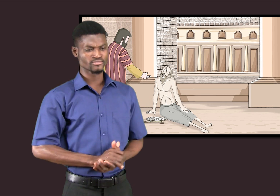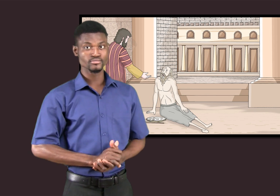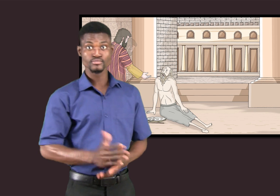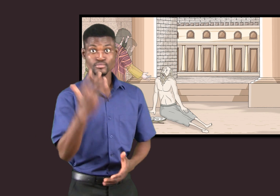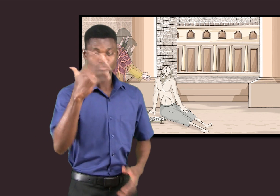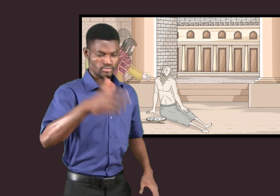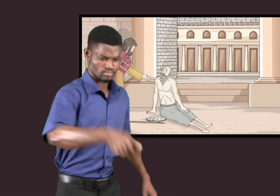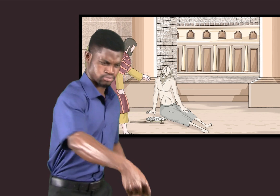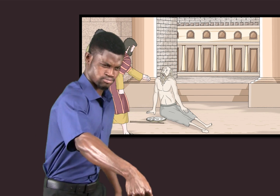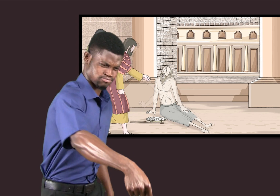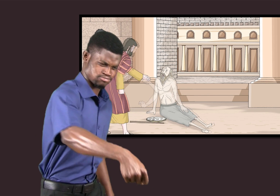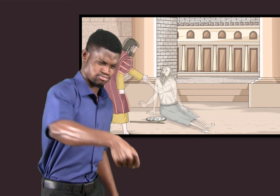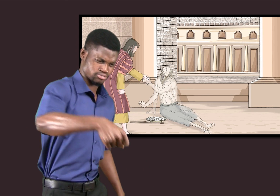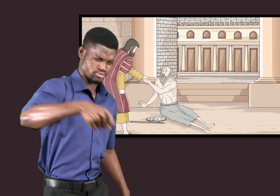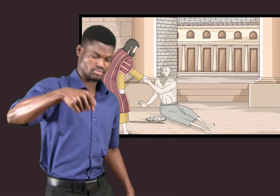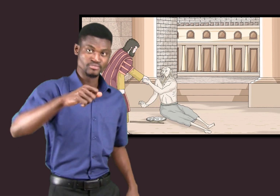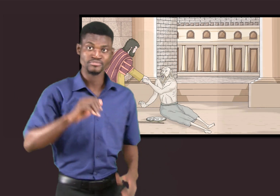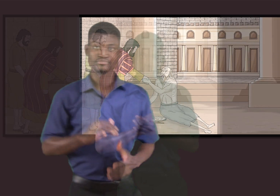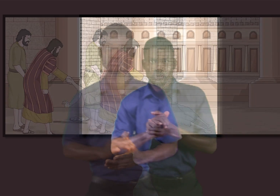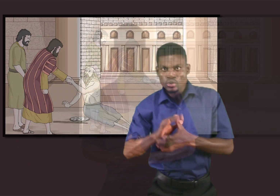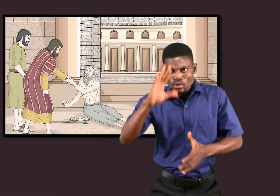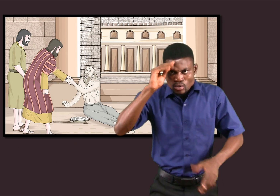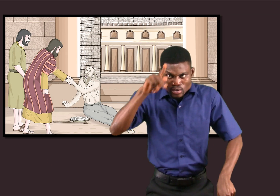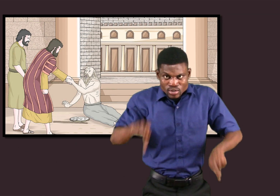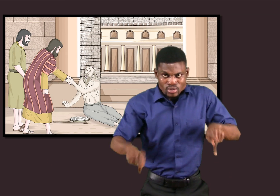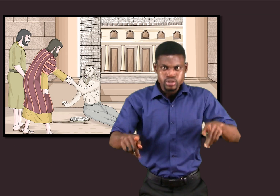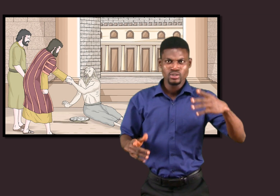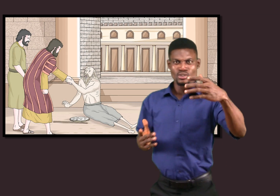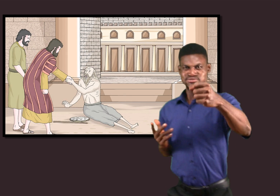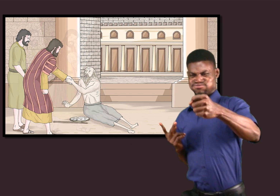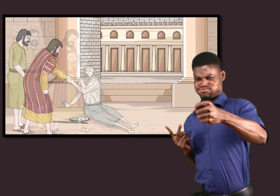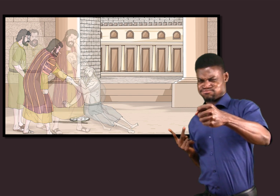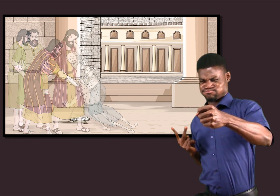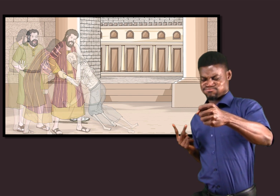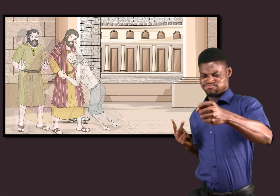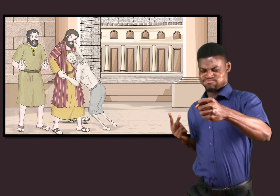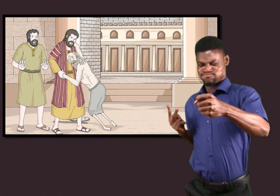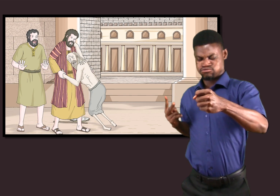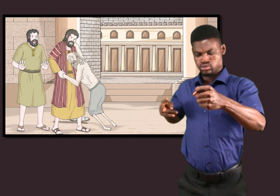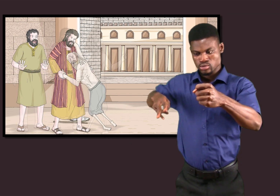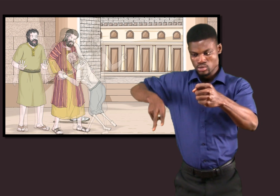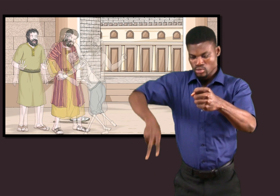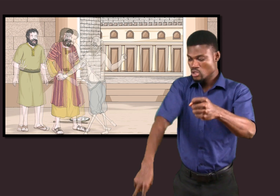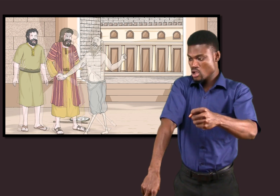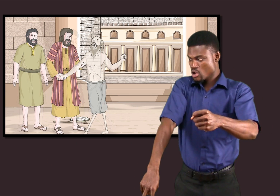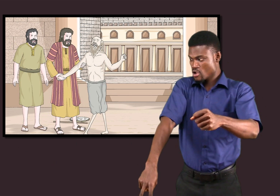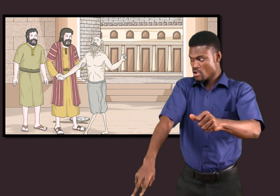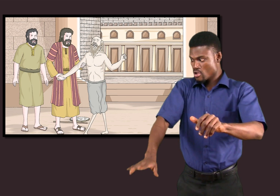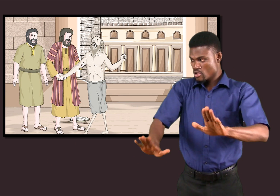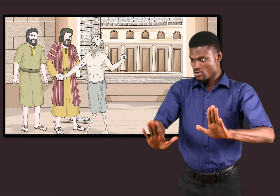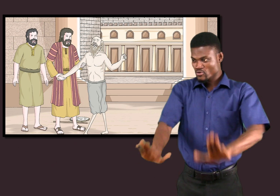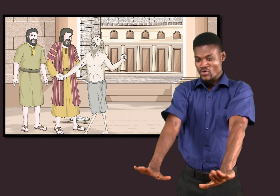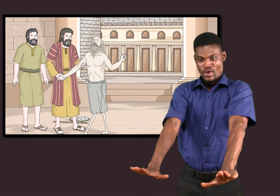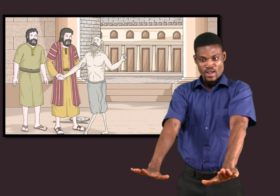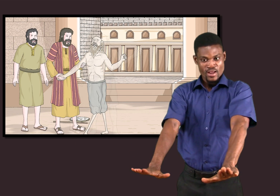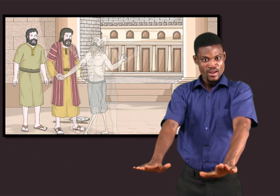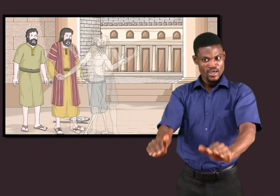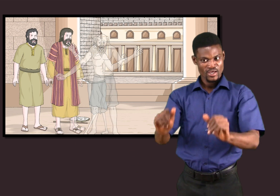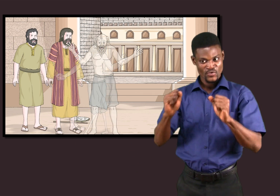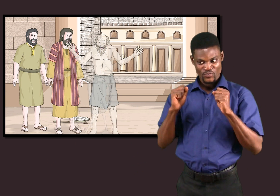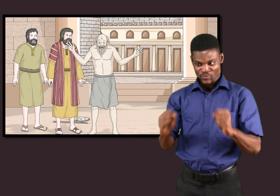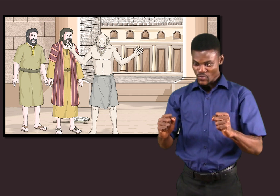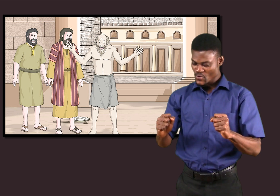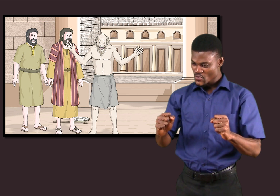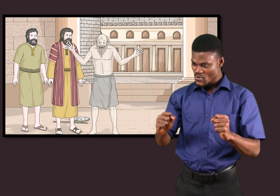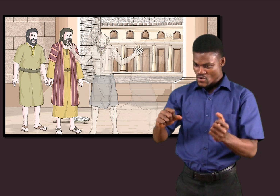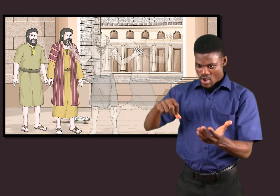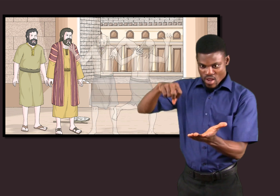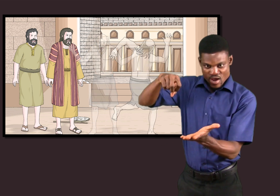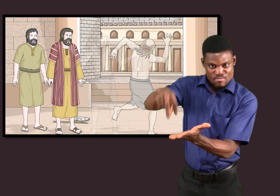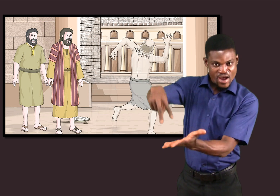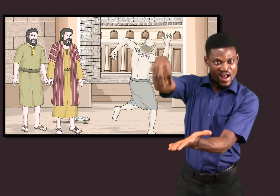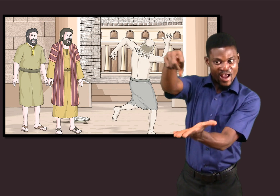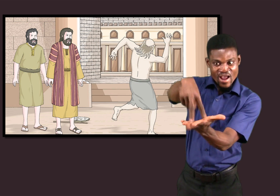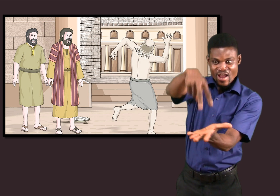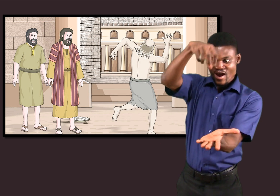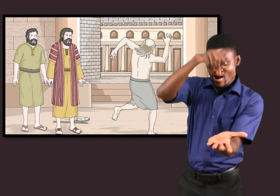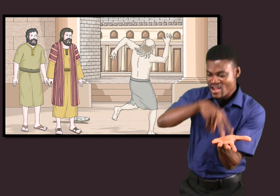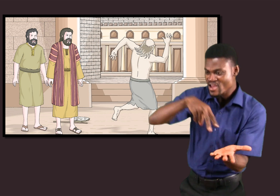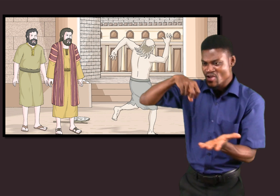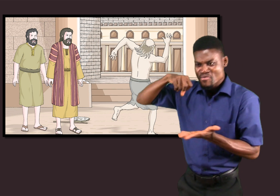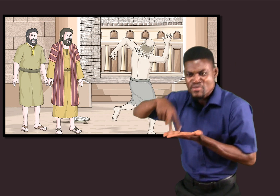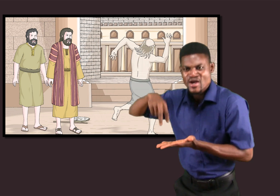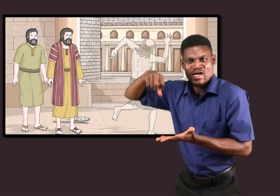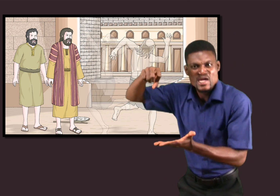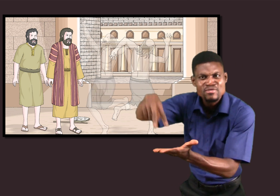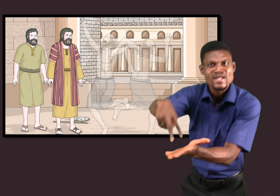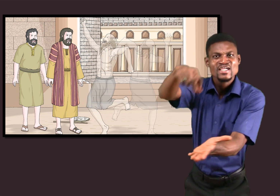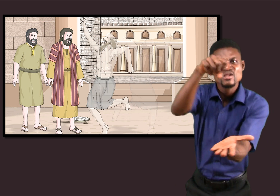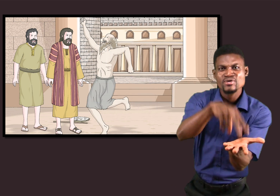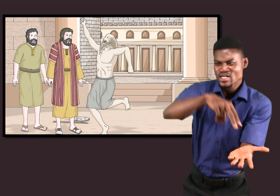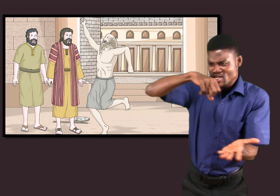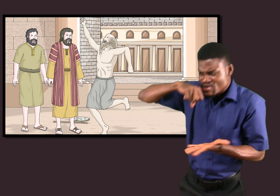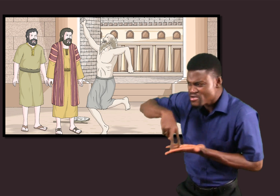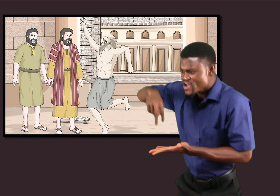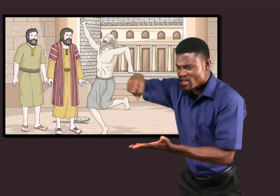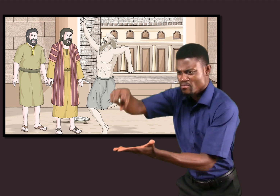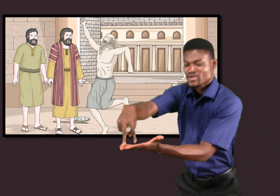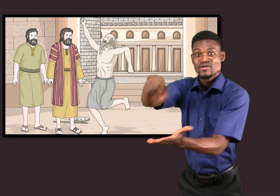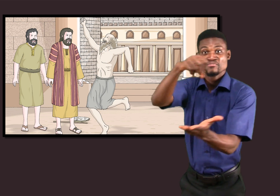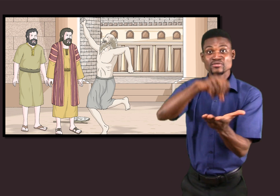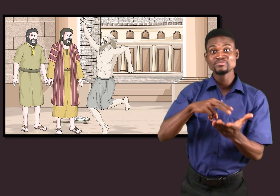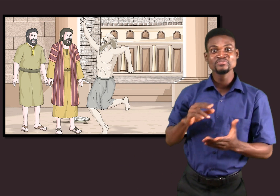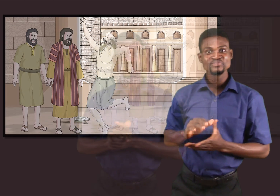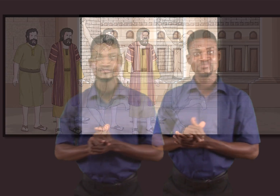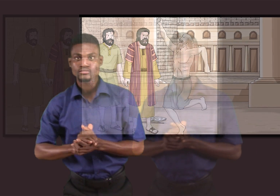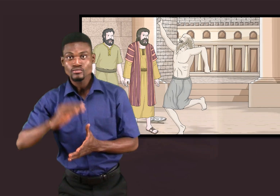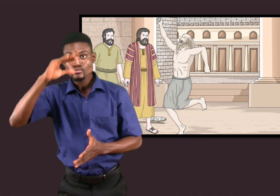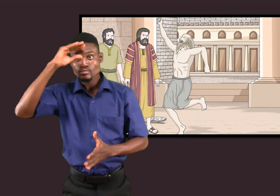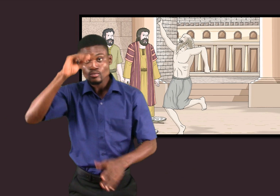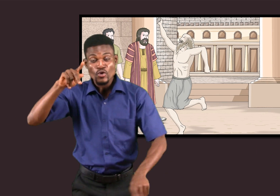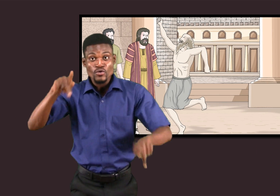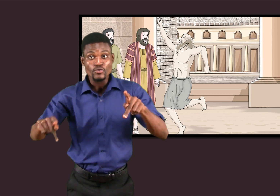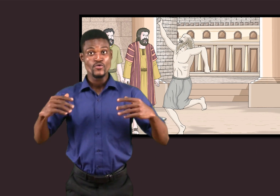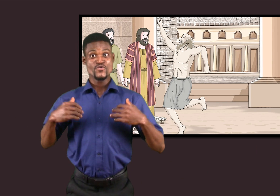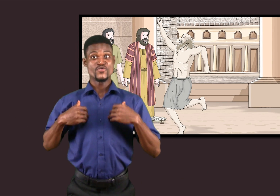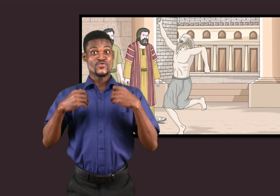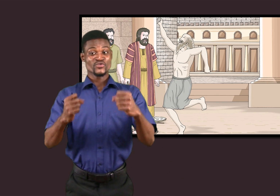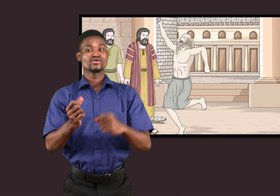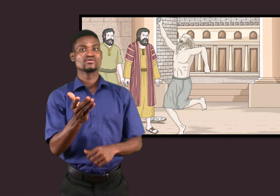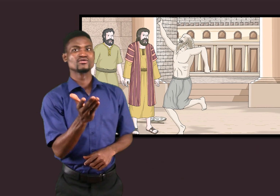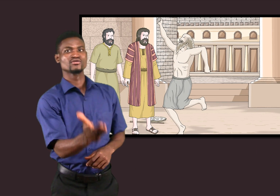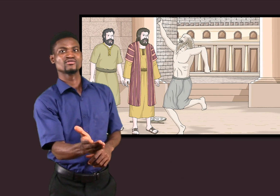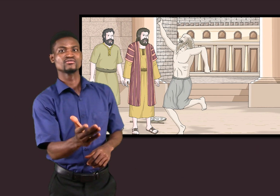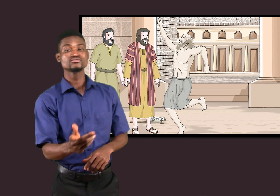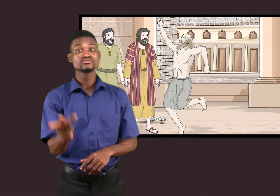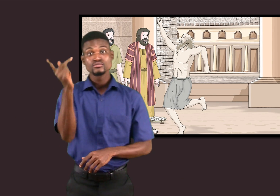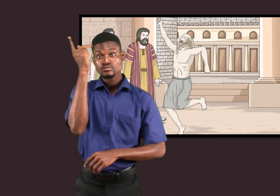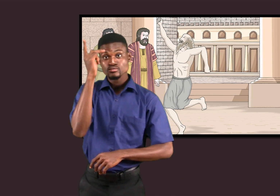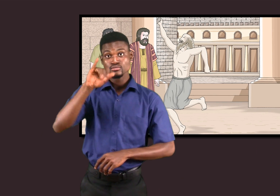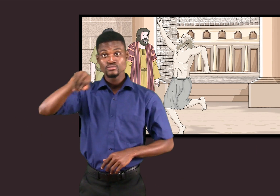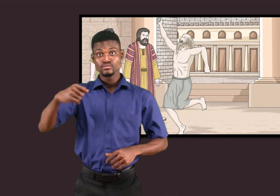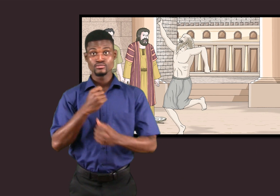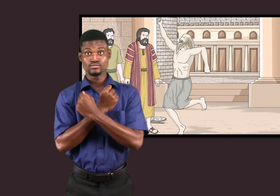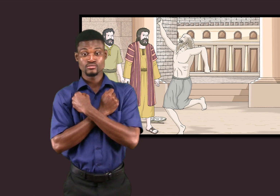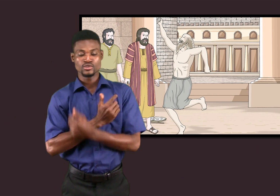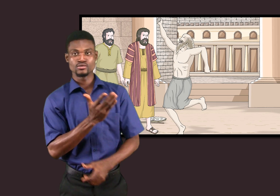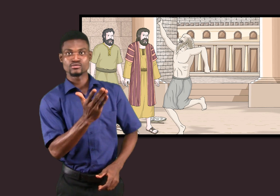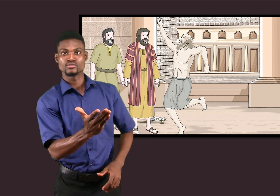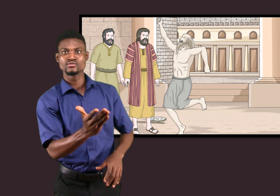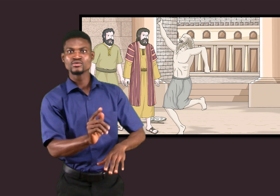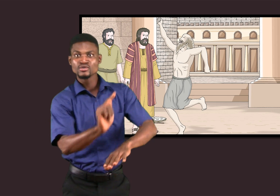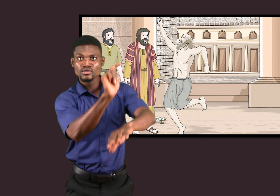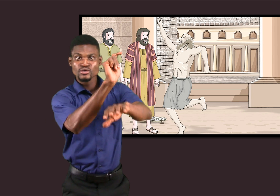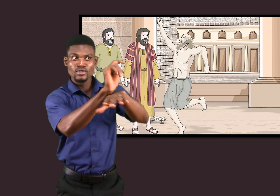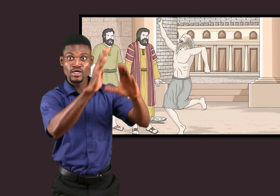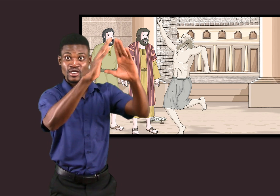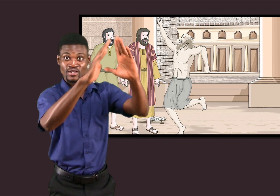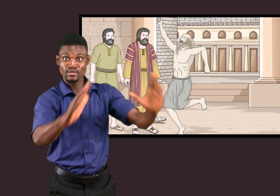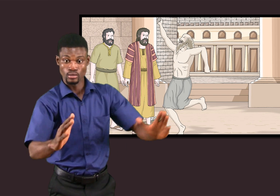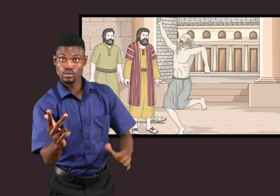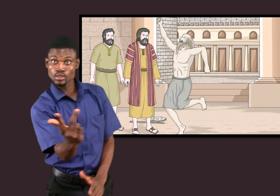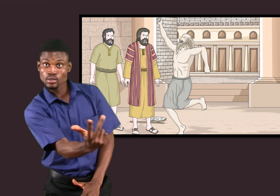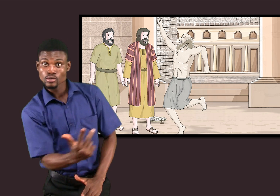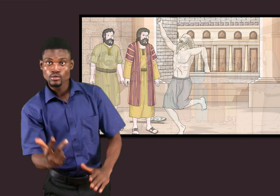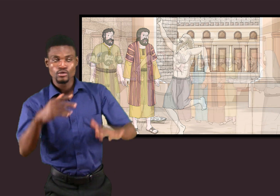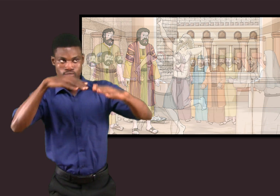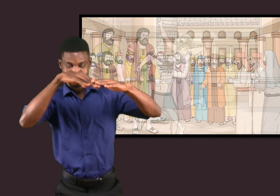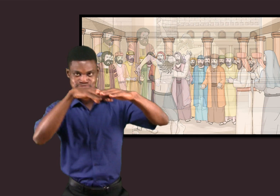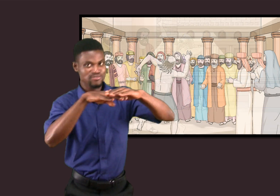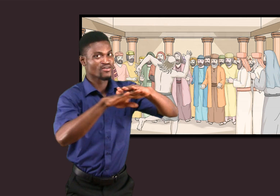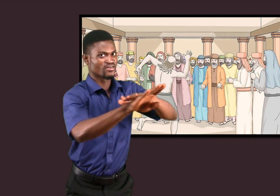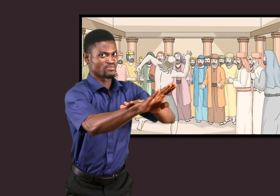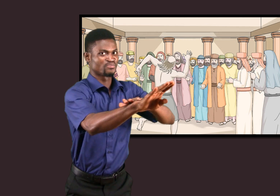Taking him by the right hand, Peter helped him up, and at once the man’s feet and ankles were made strong. He sprang to his feet and began to walk. Then he went with them into the temple courts, walking and leaping and praising God.